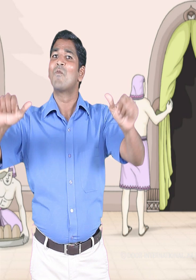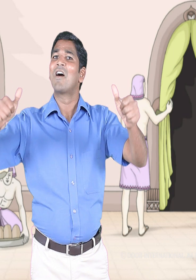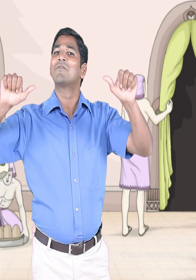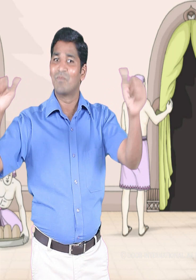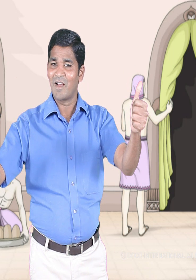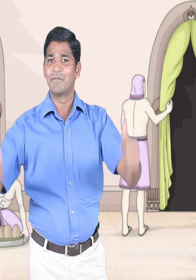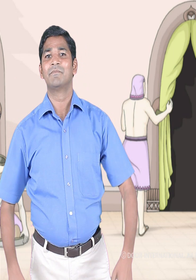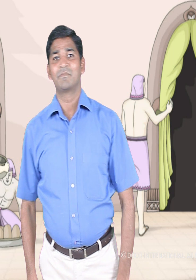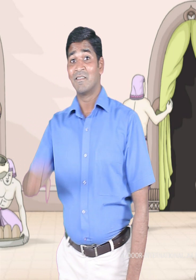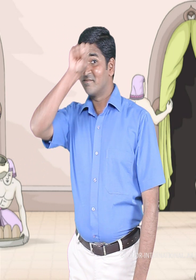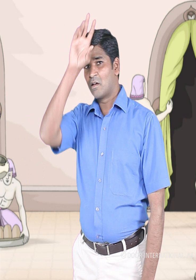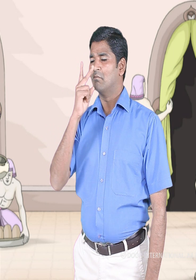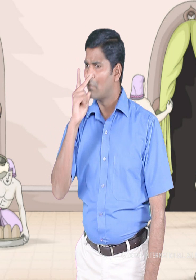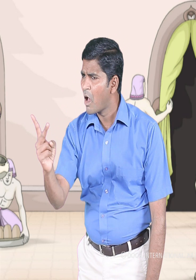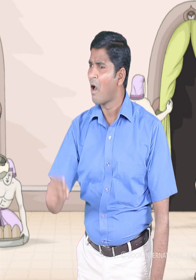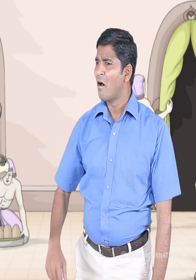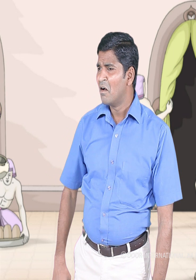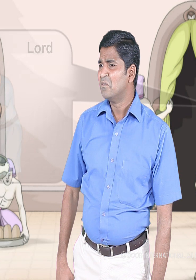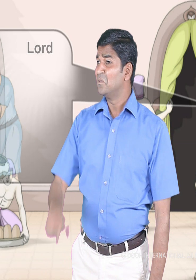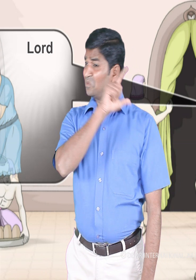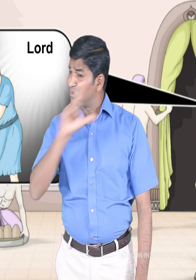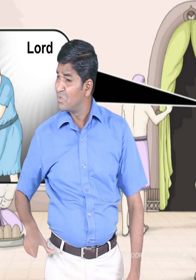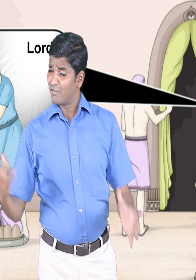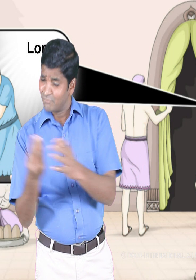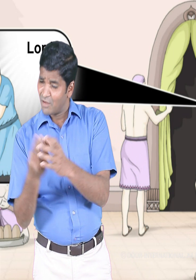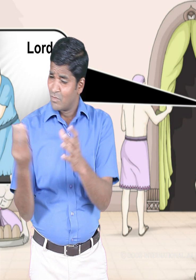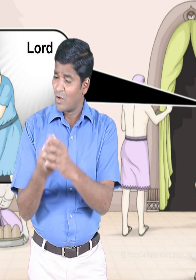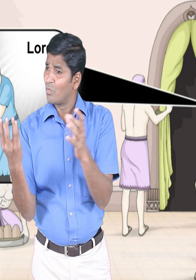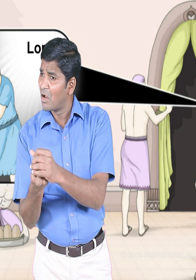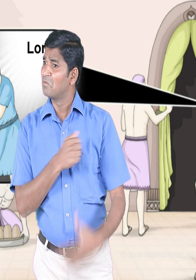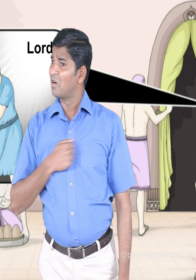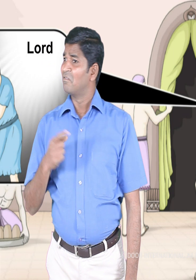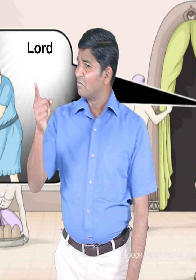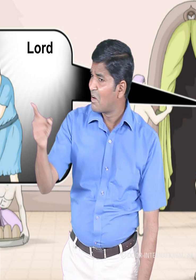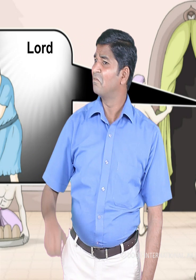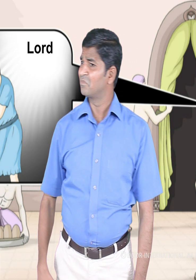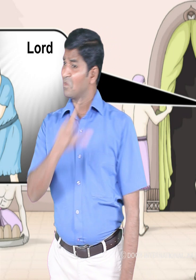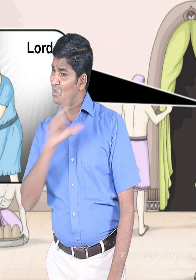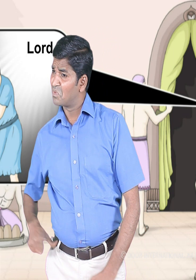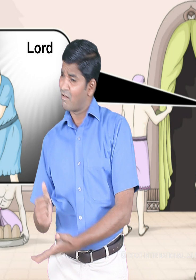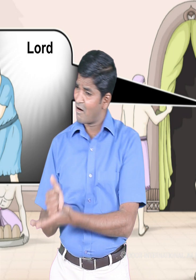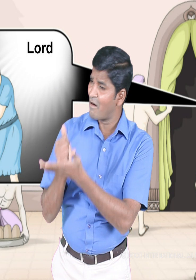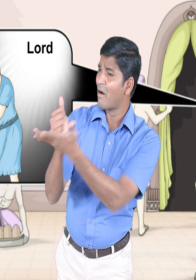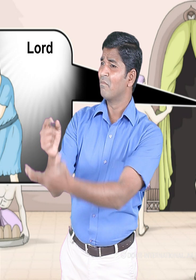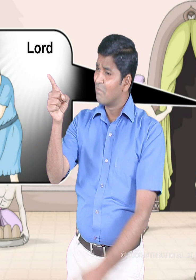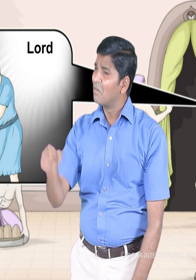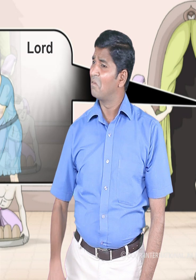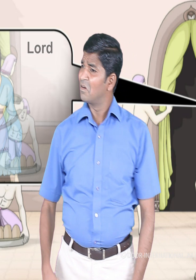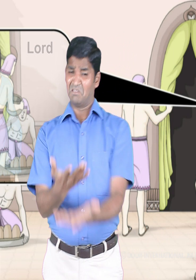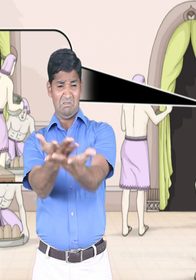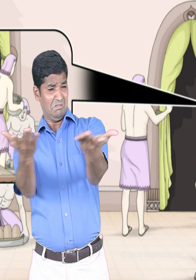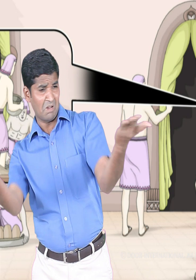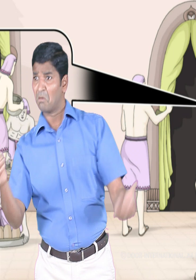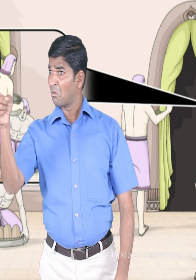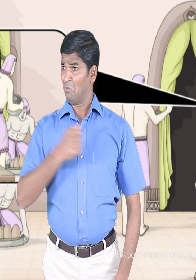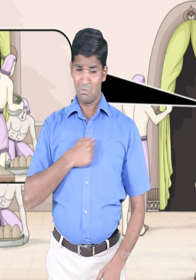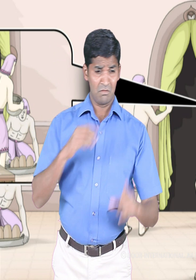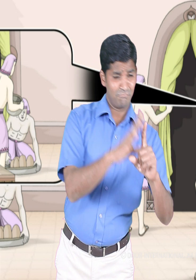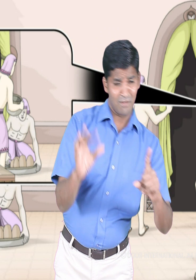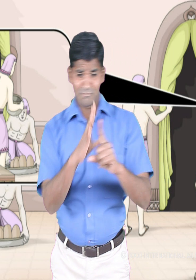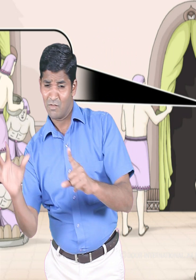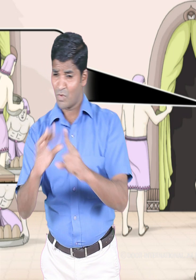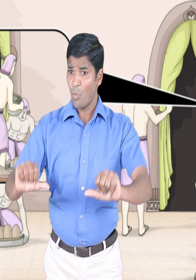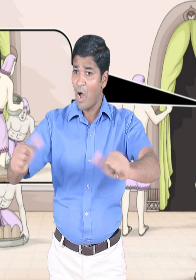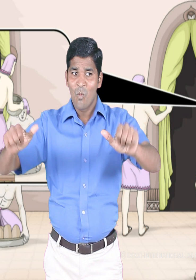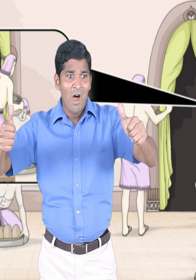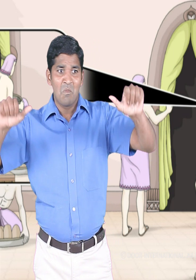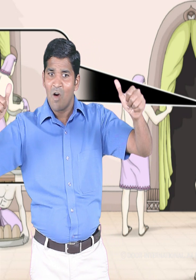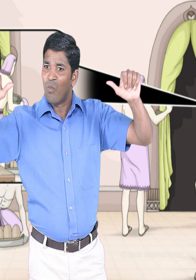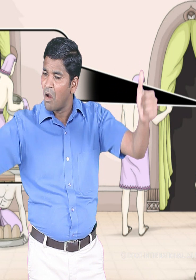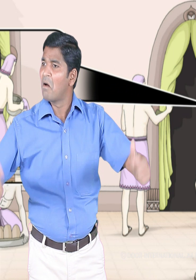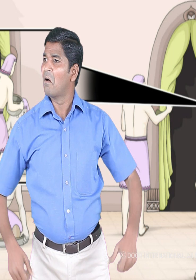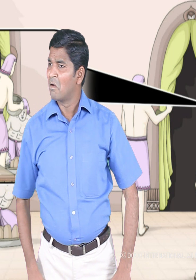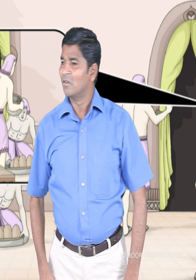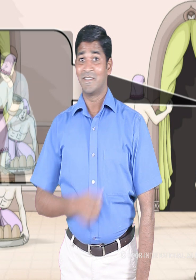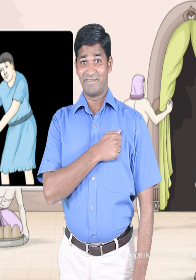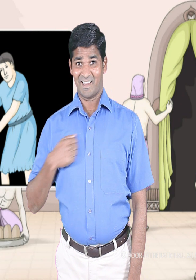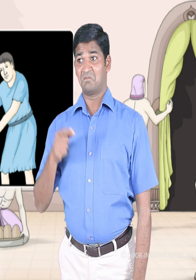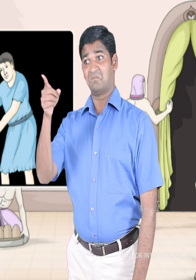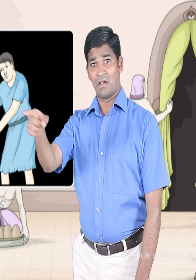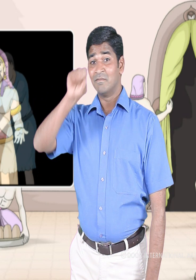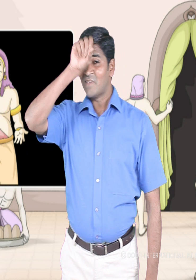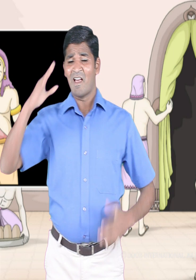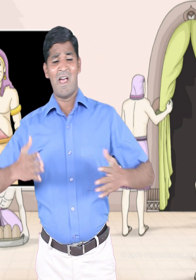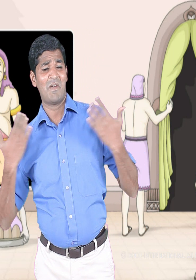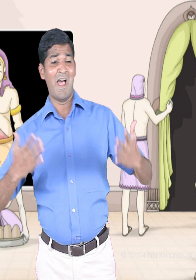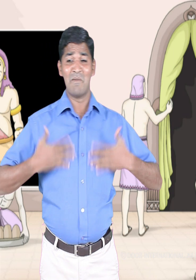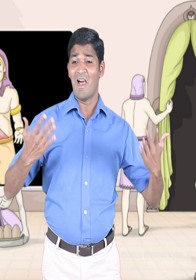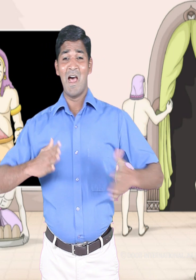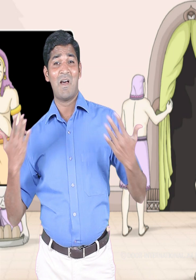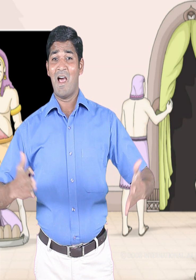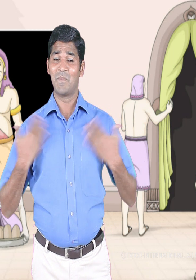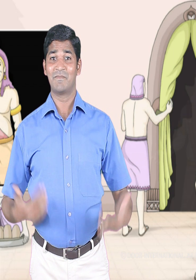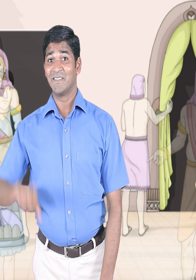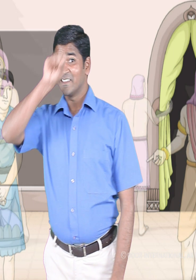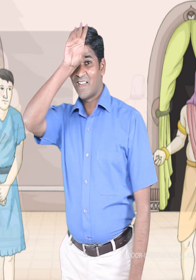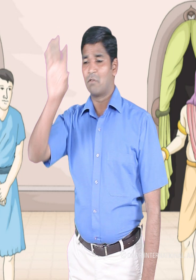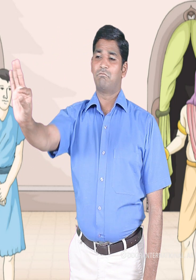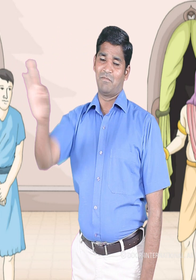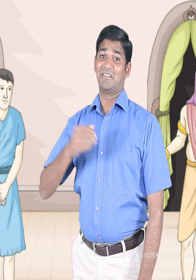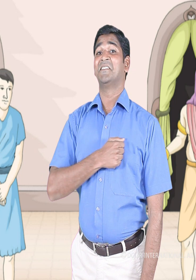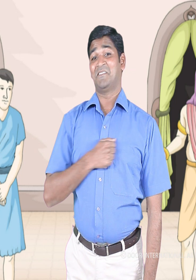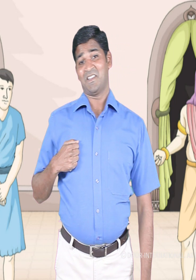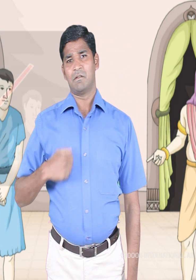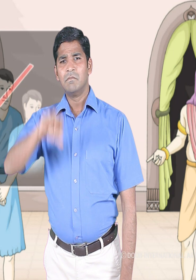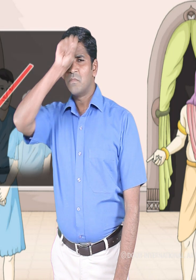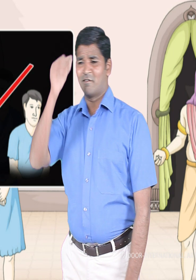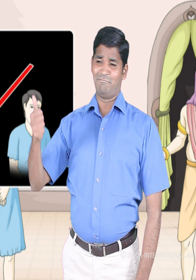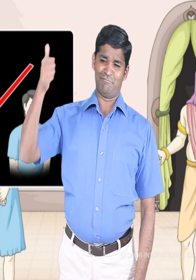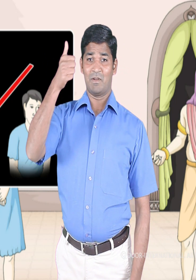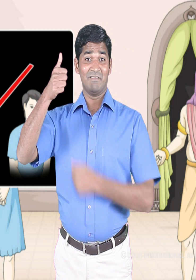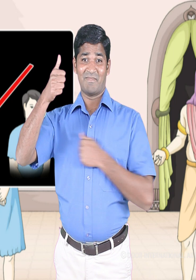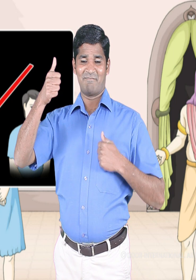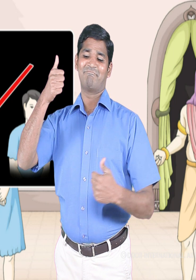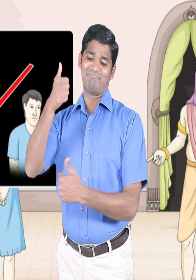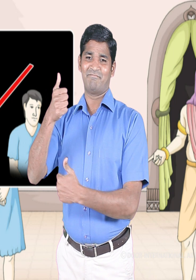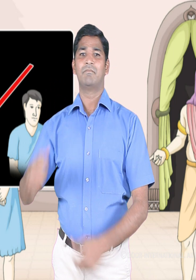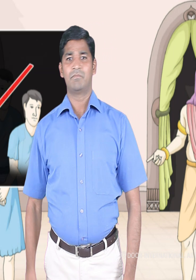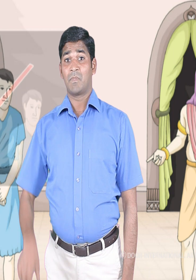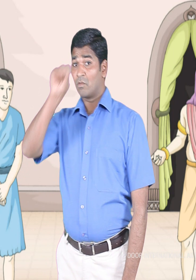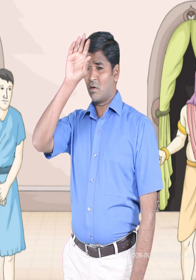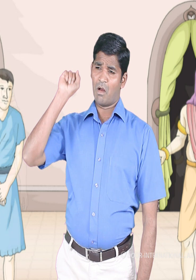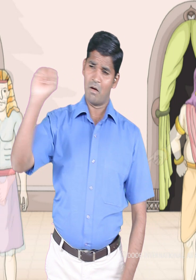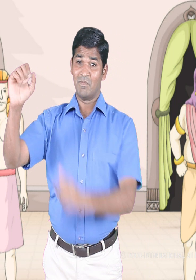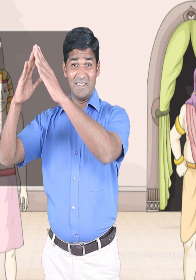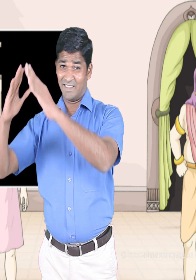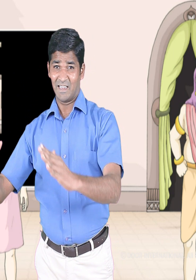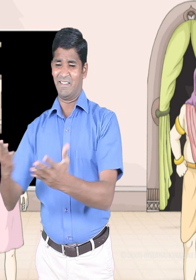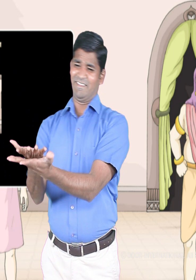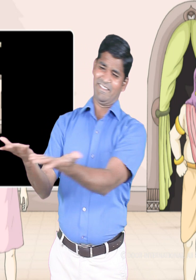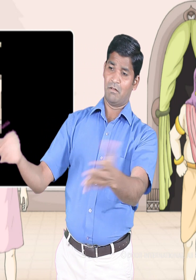When his master saw that the LORD was with him and made him prosper in all he did, Joseph found favor in his sight and became his personal attendant.